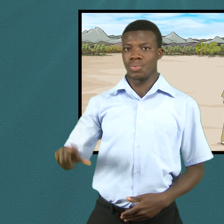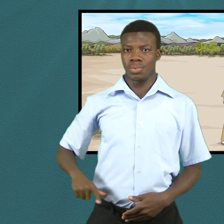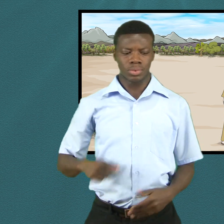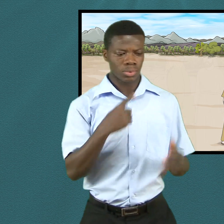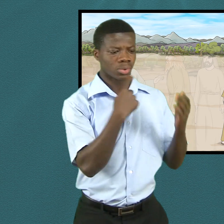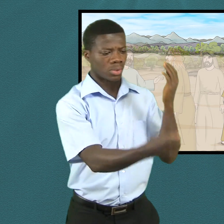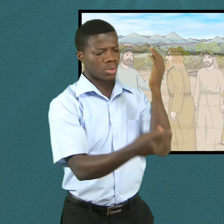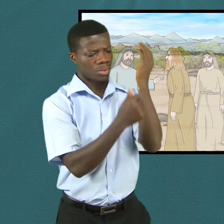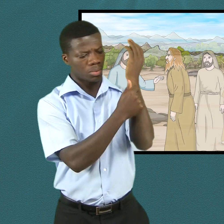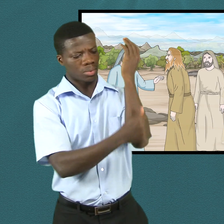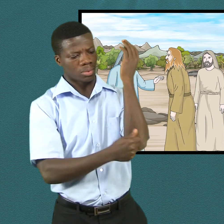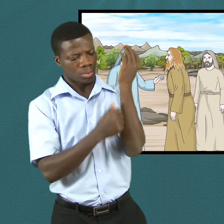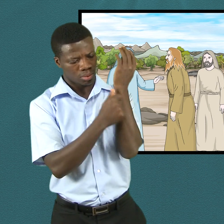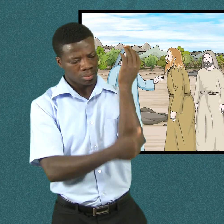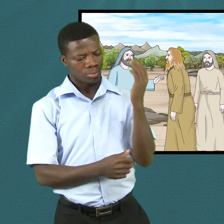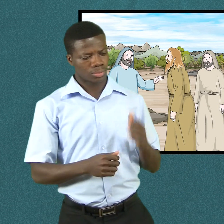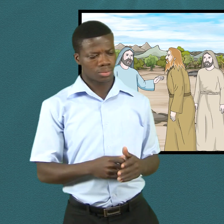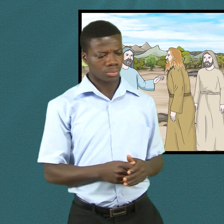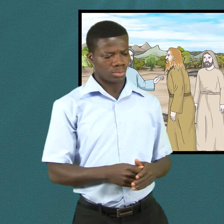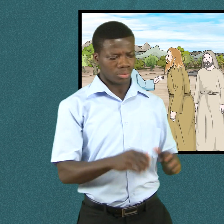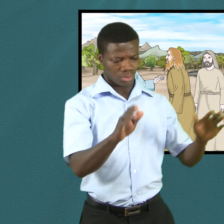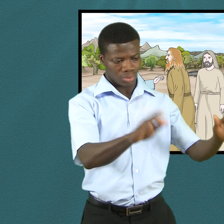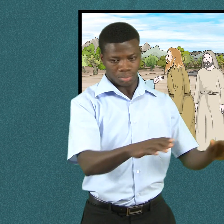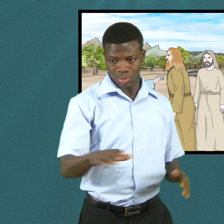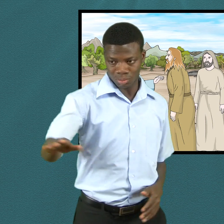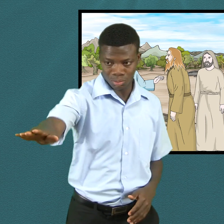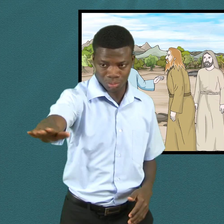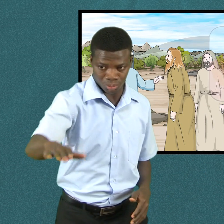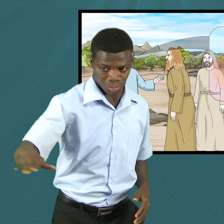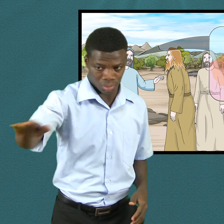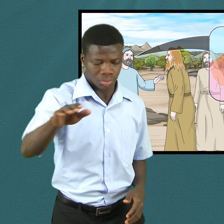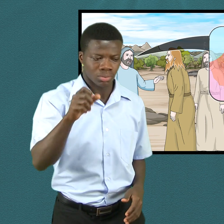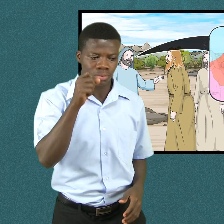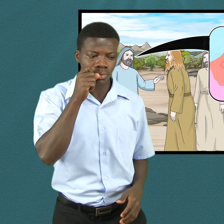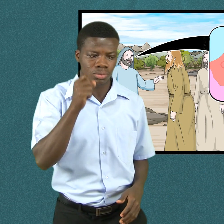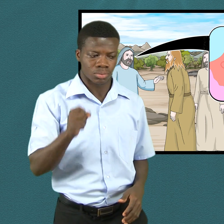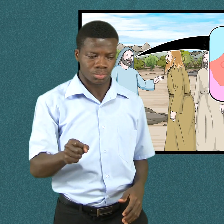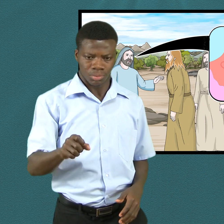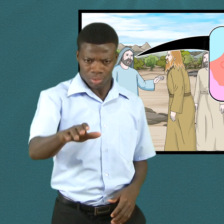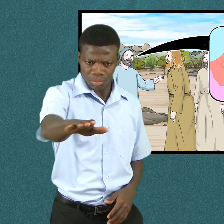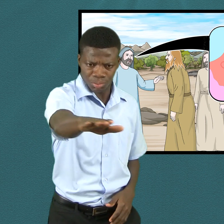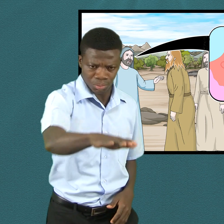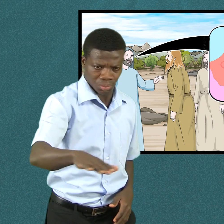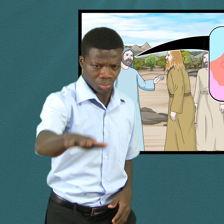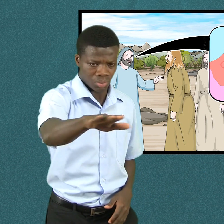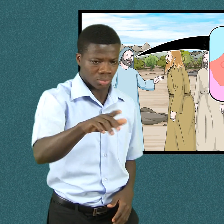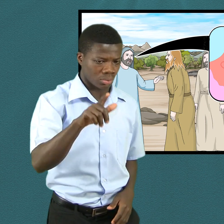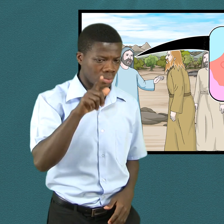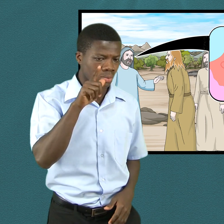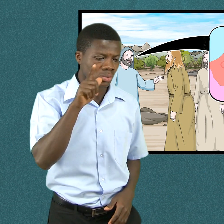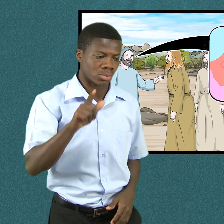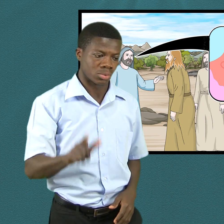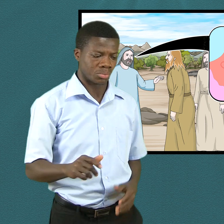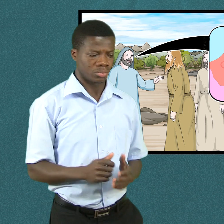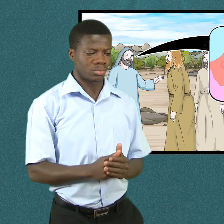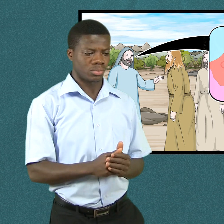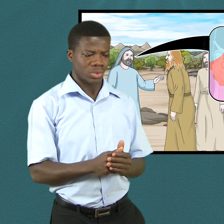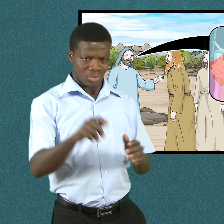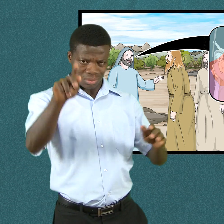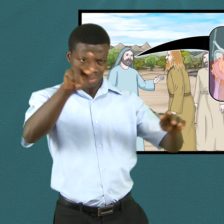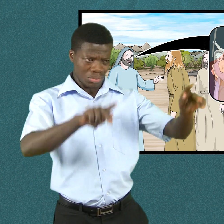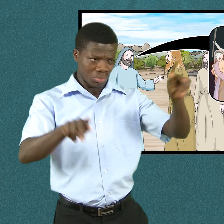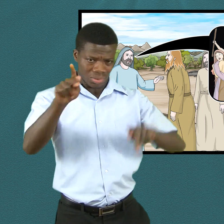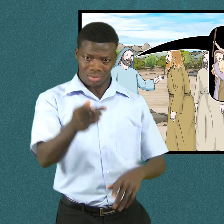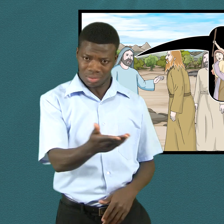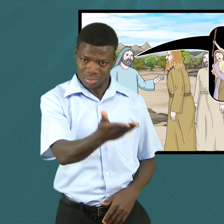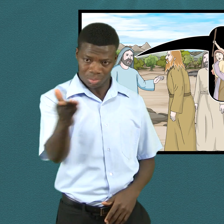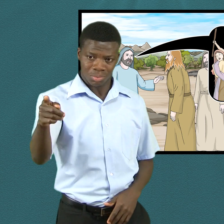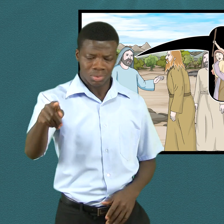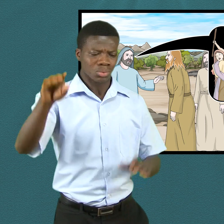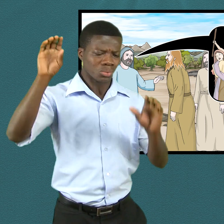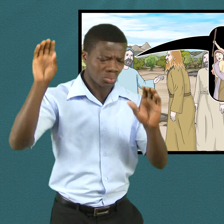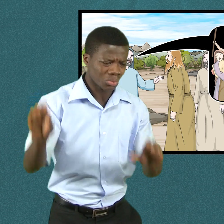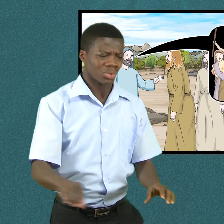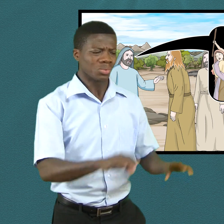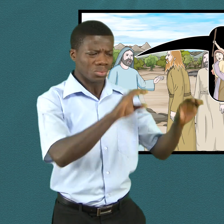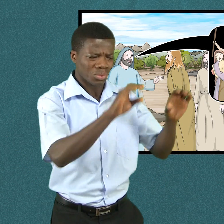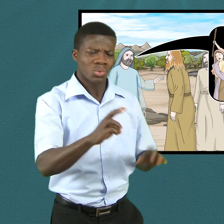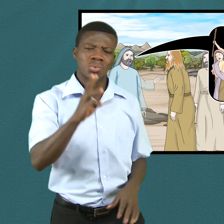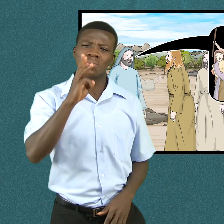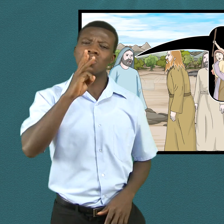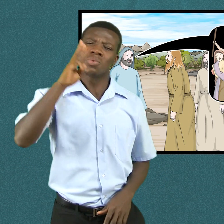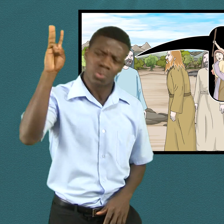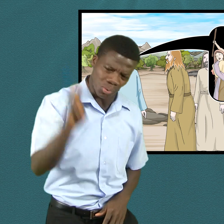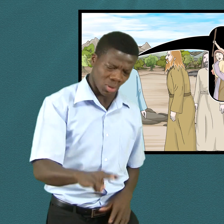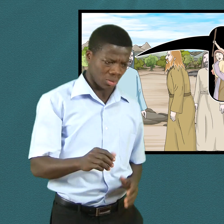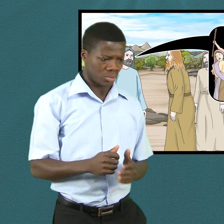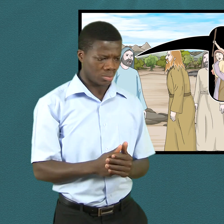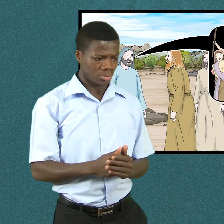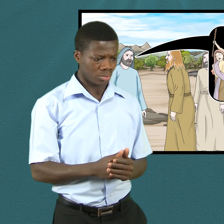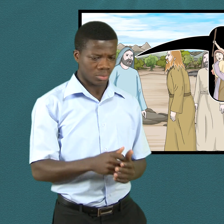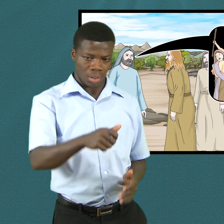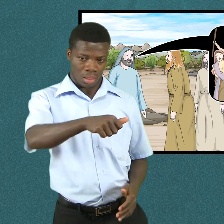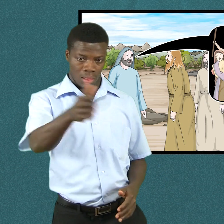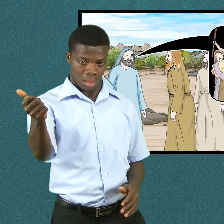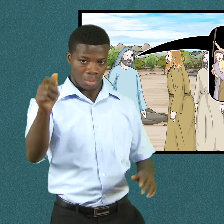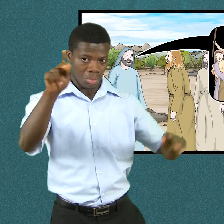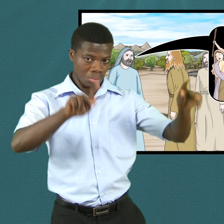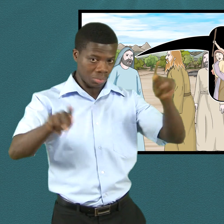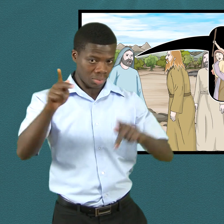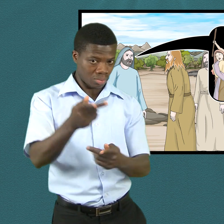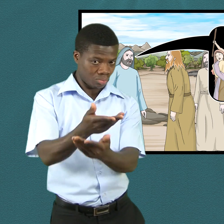Then the LORD said, “The outcry against Sodom and Gomorrah is great.